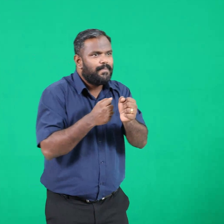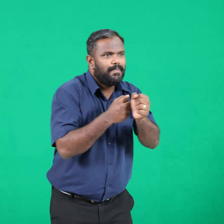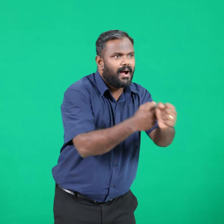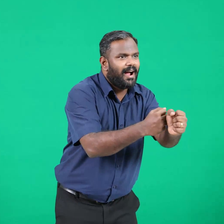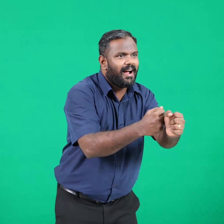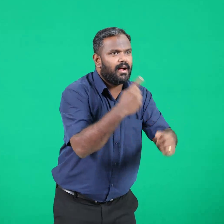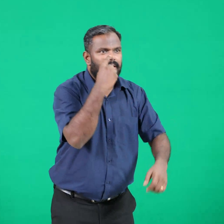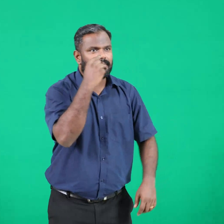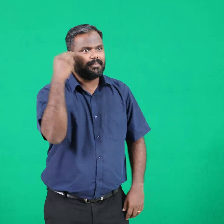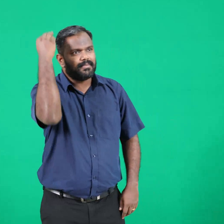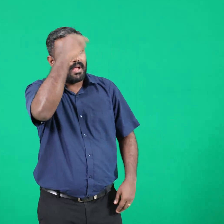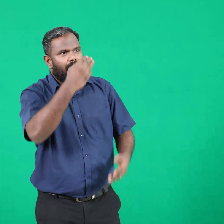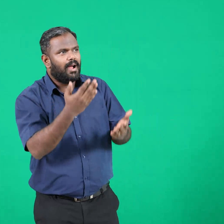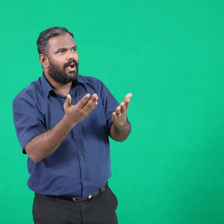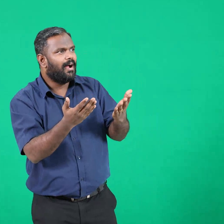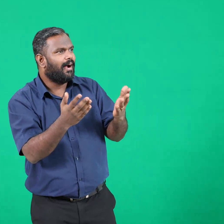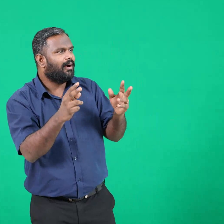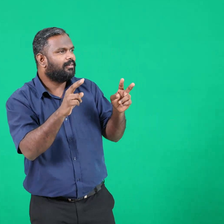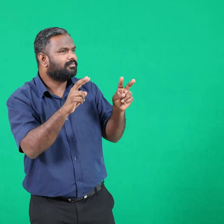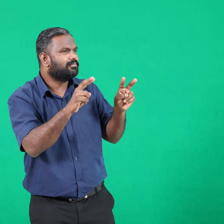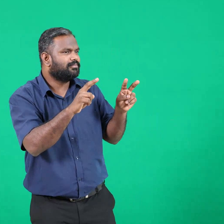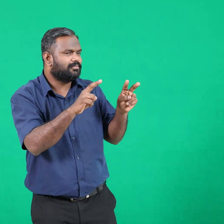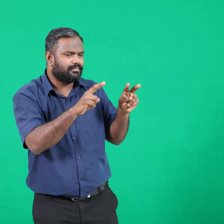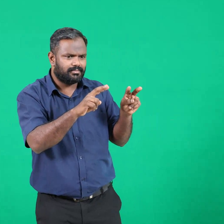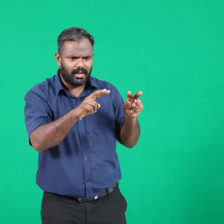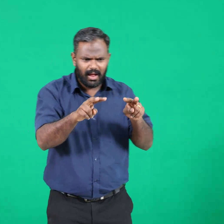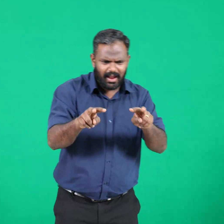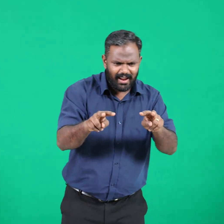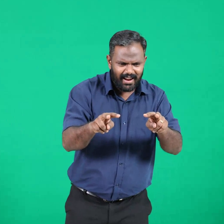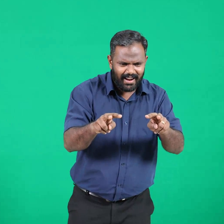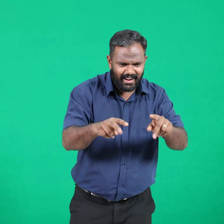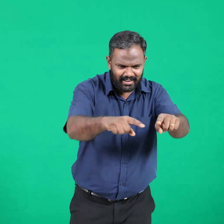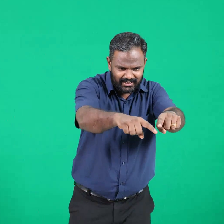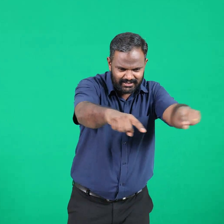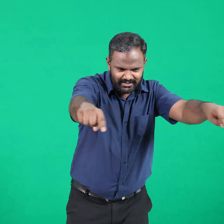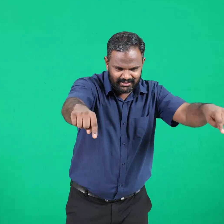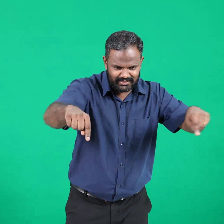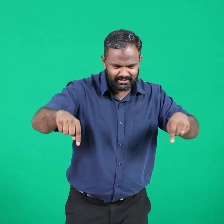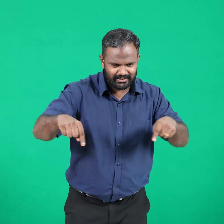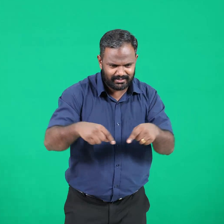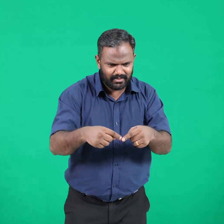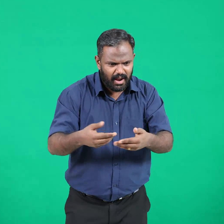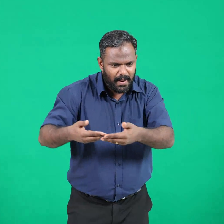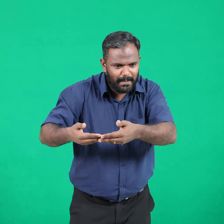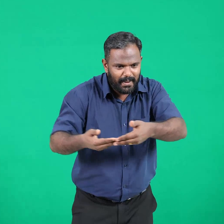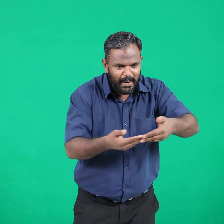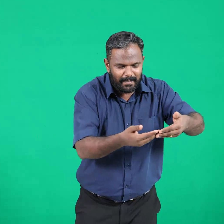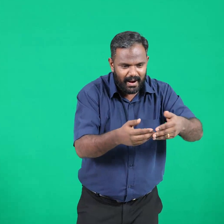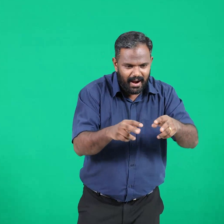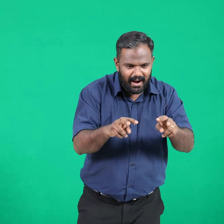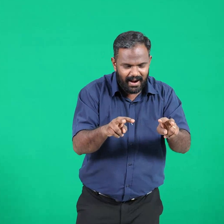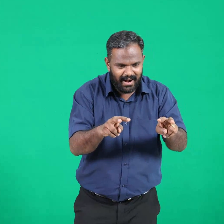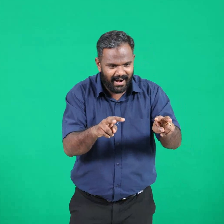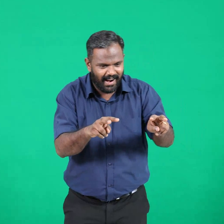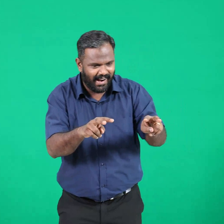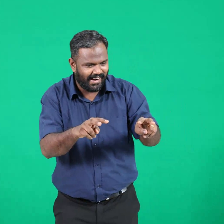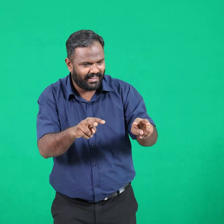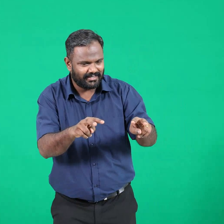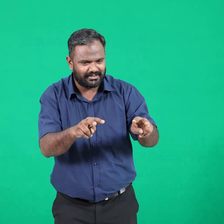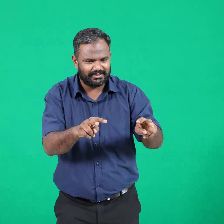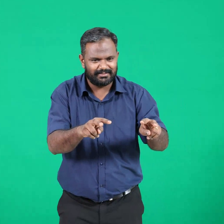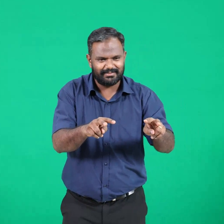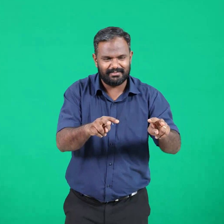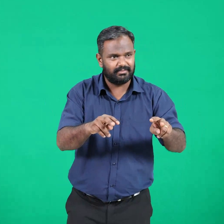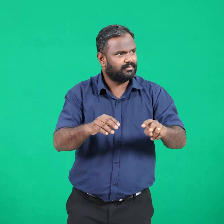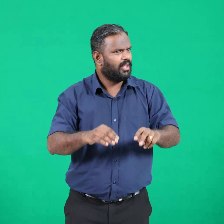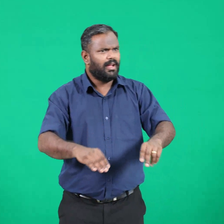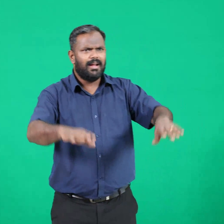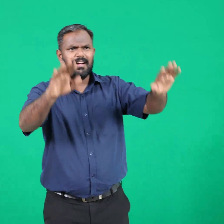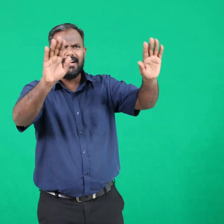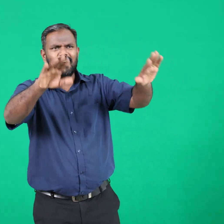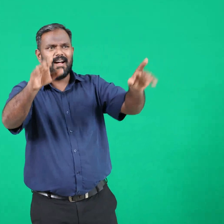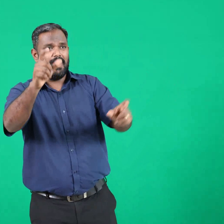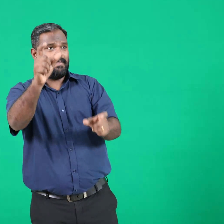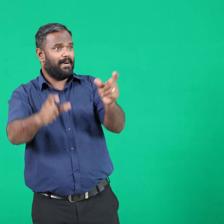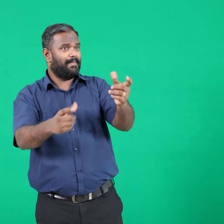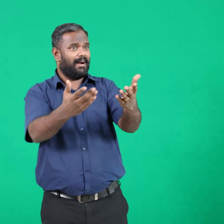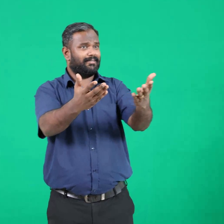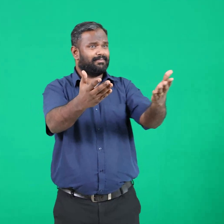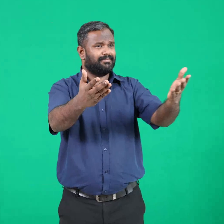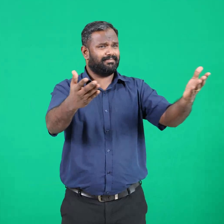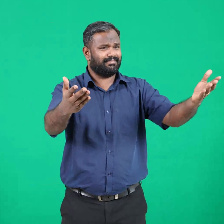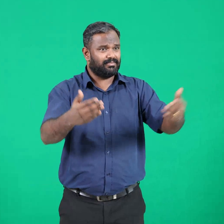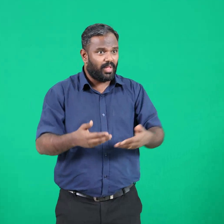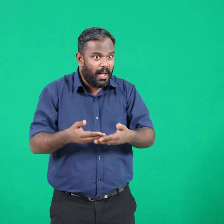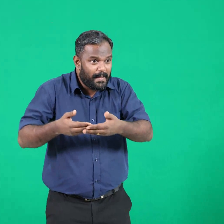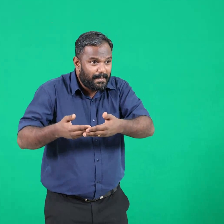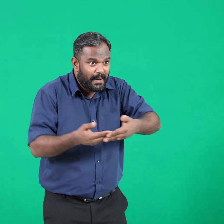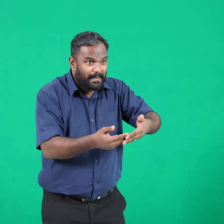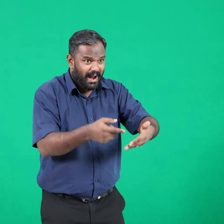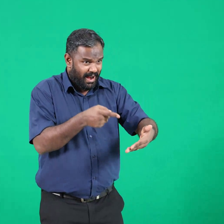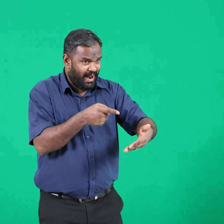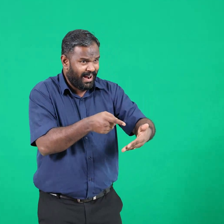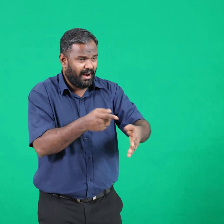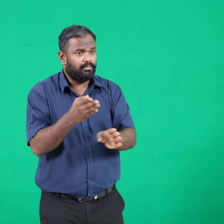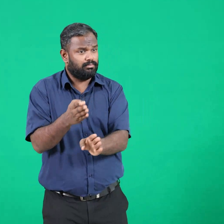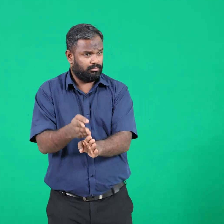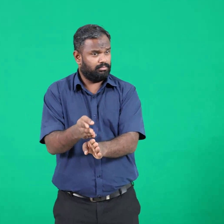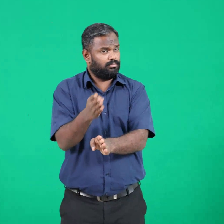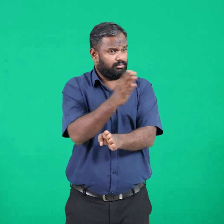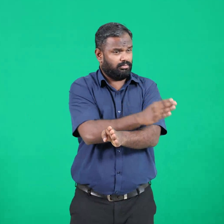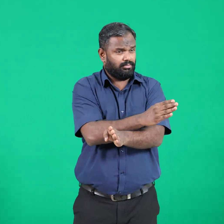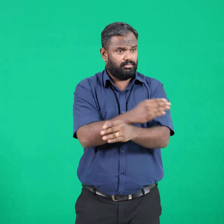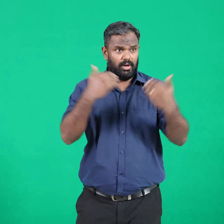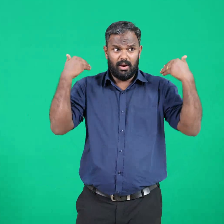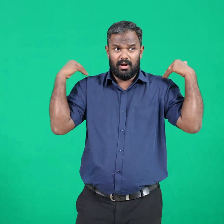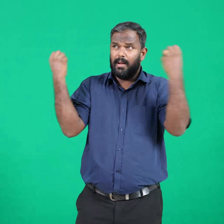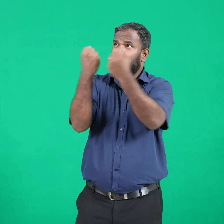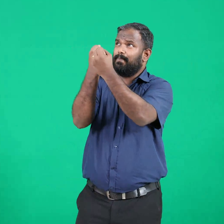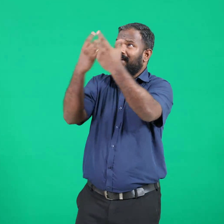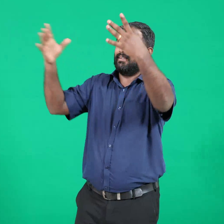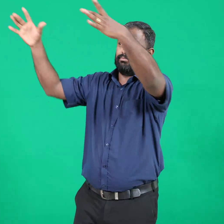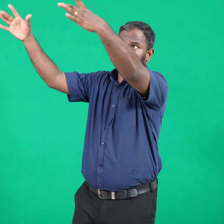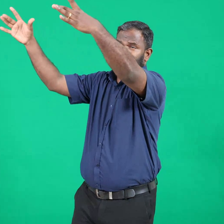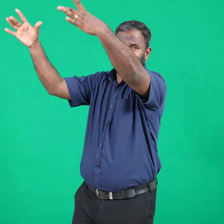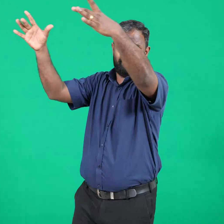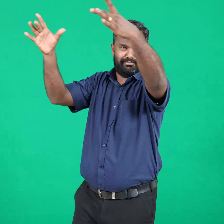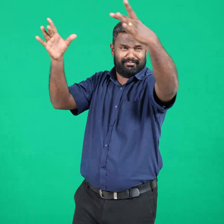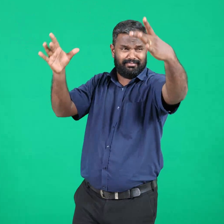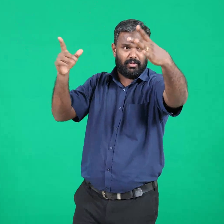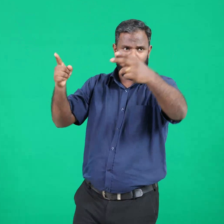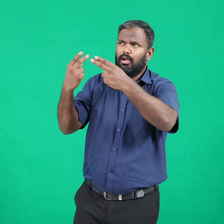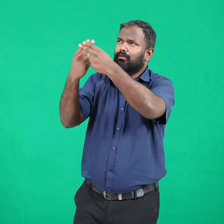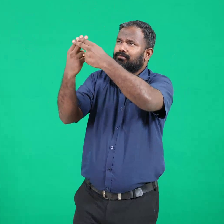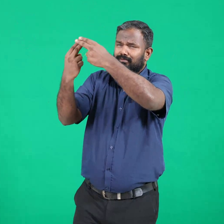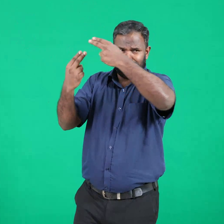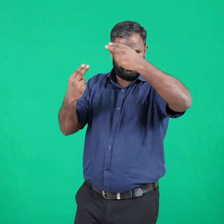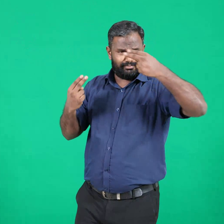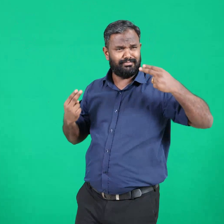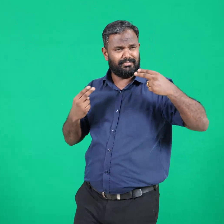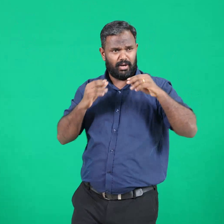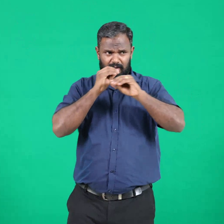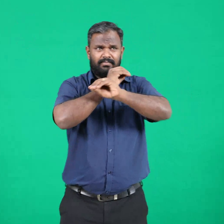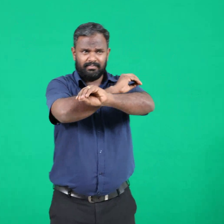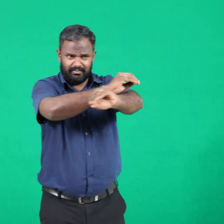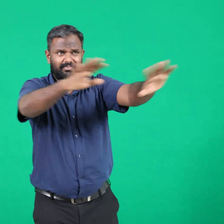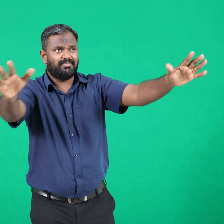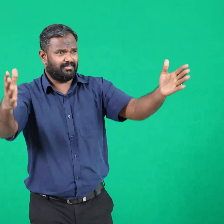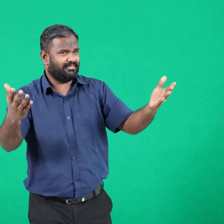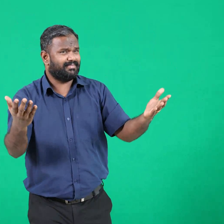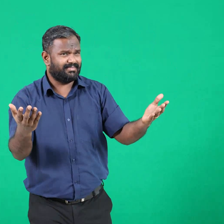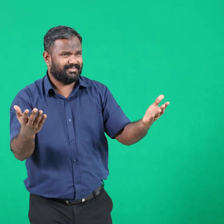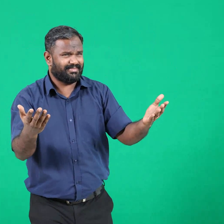After they had seen the Child, they spread the message they had received about Him.